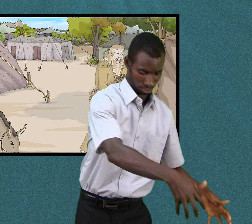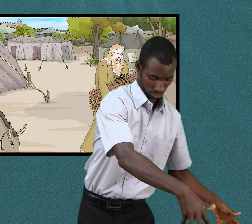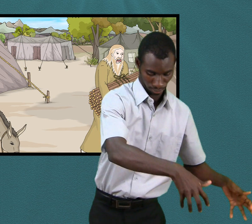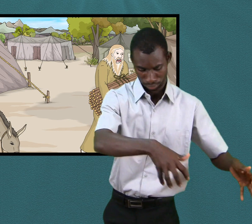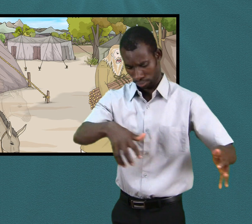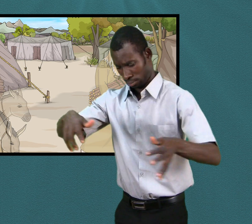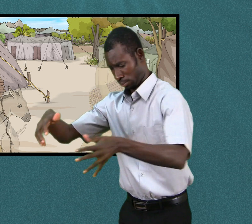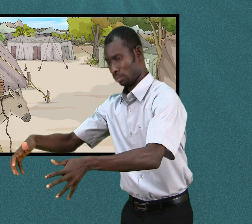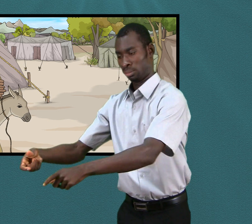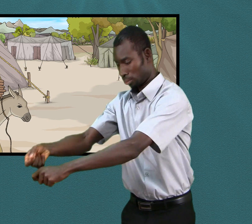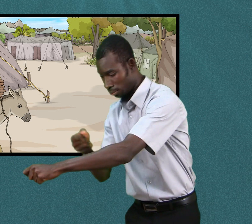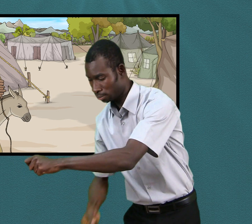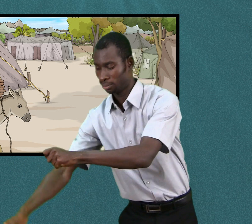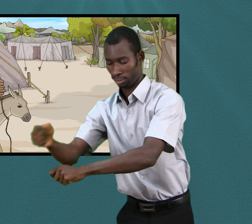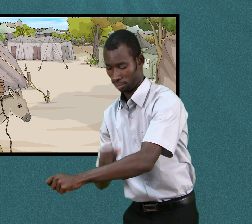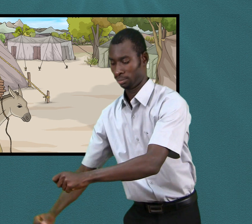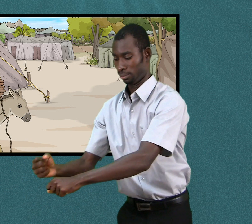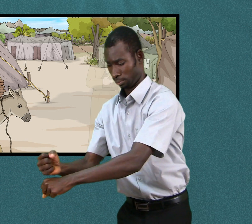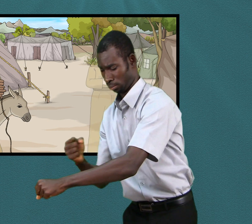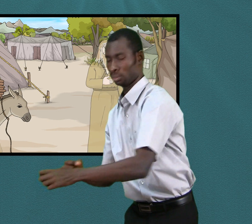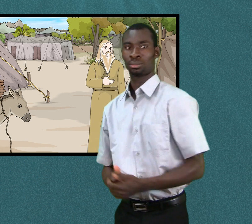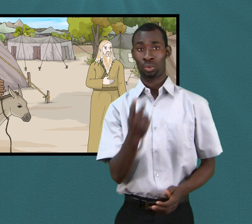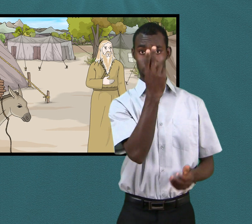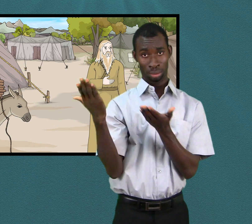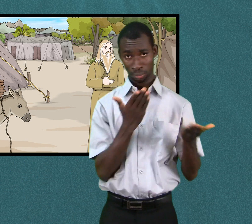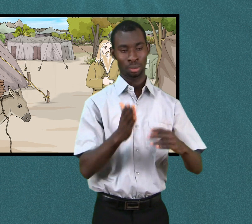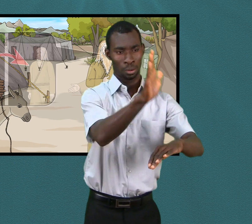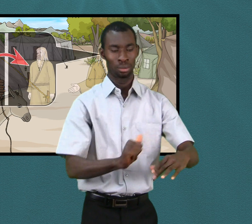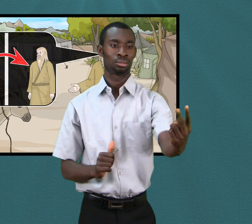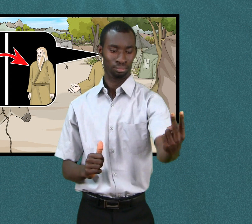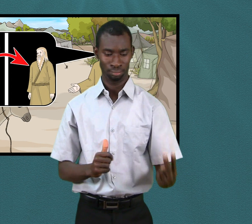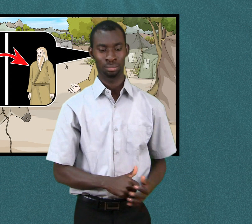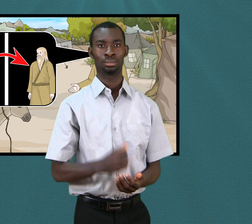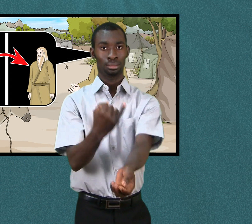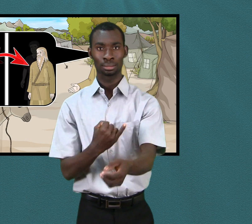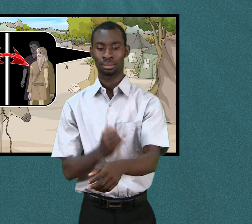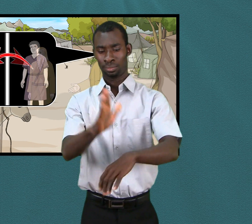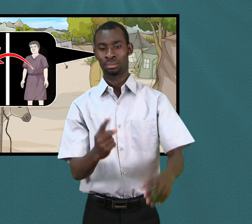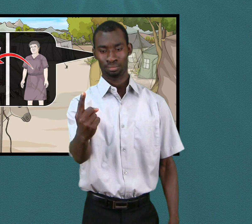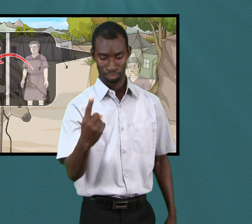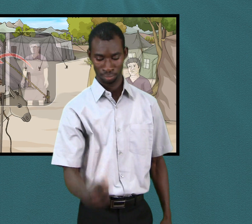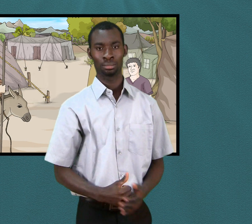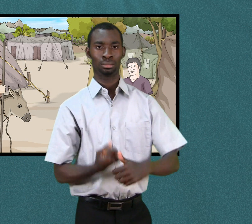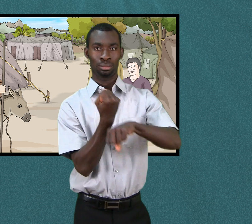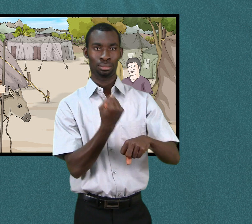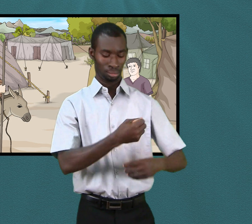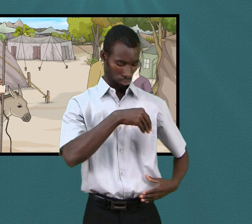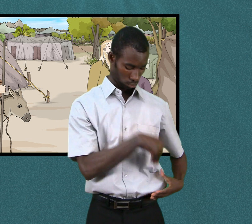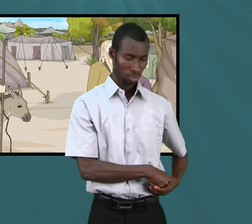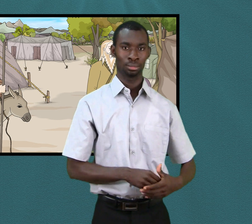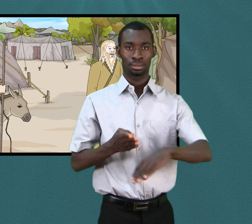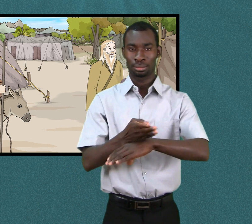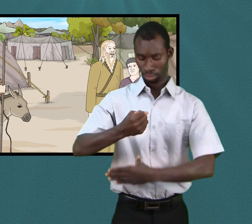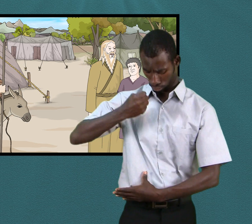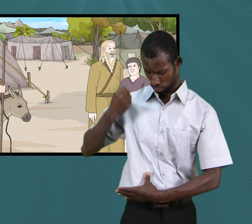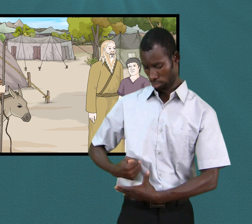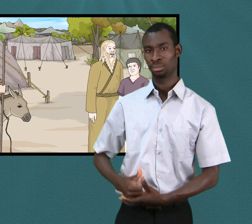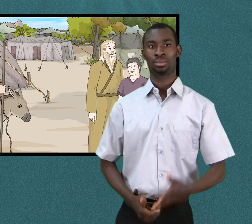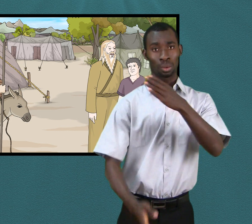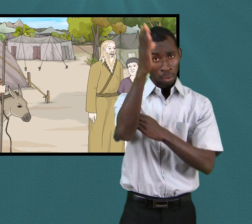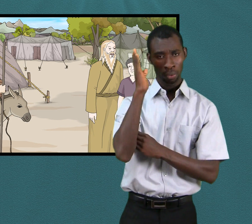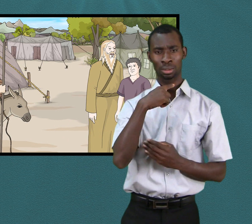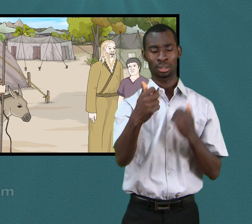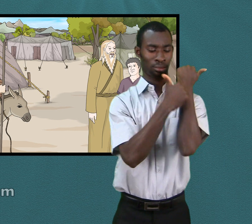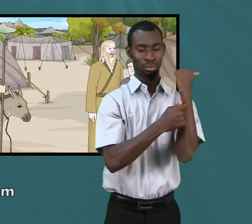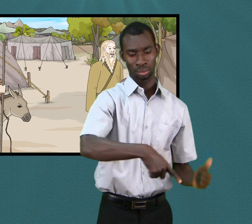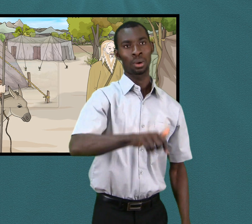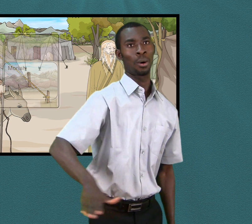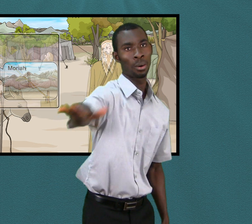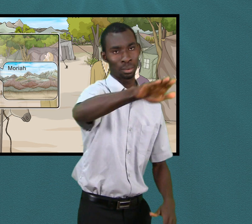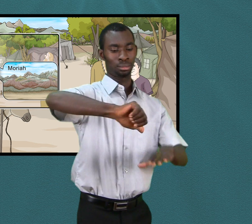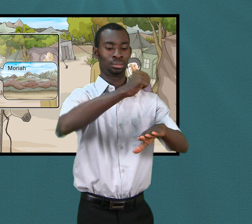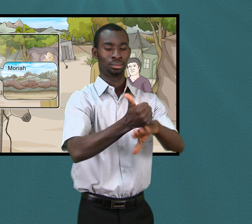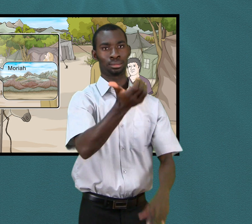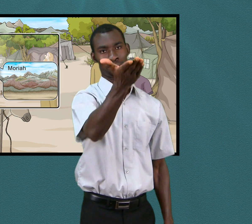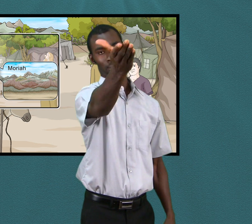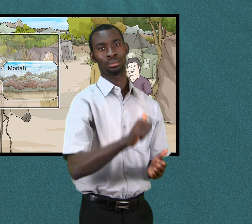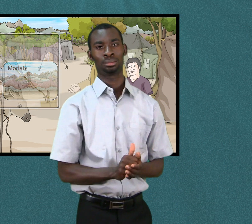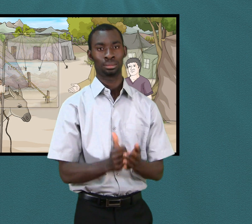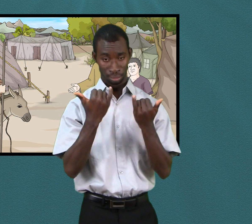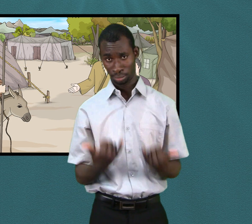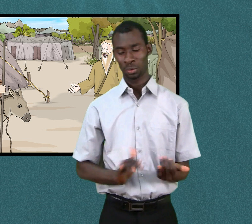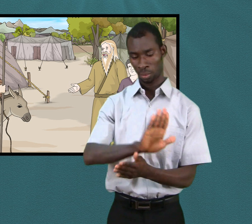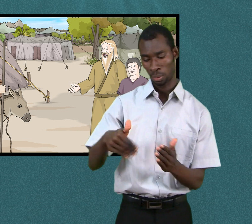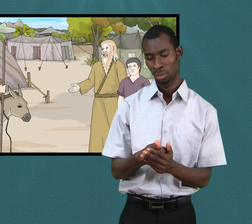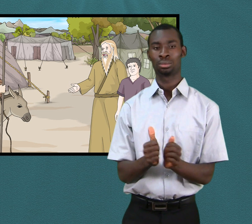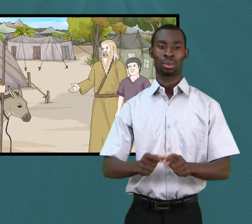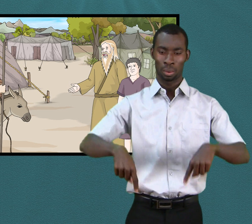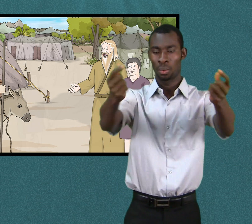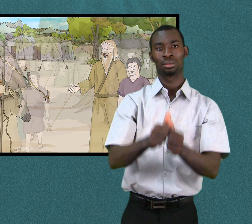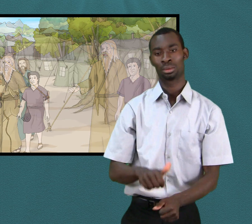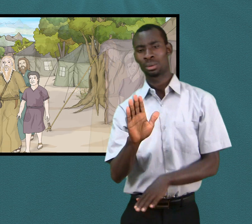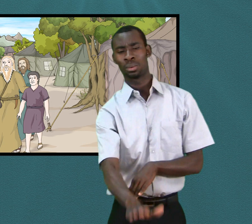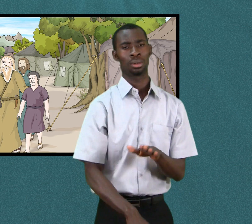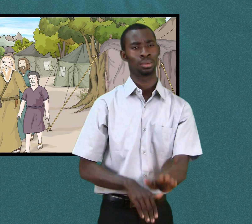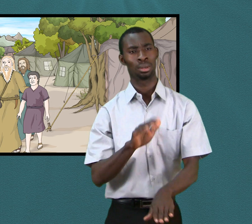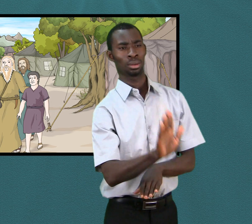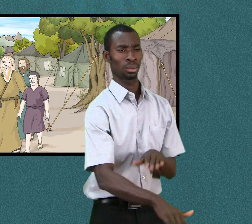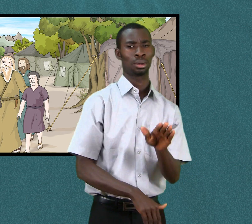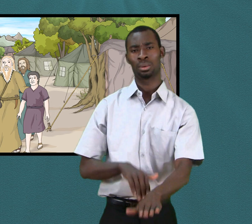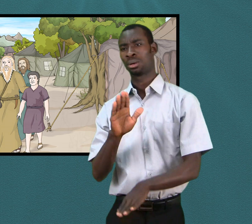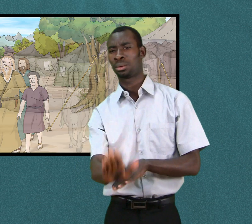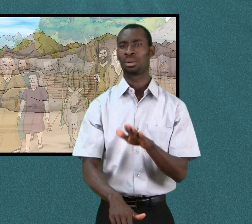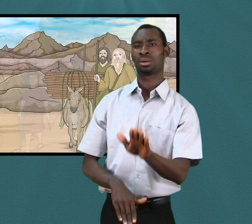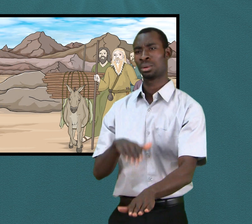He split the wood for a burnt offering and set out for the place God had designated.